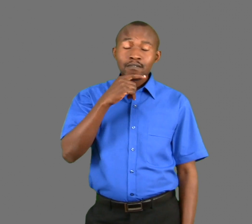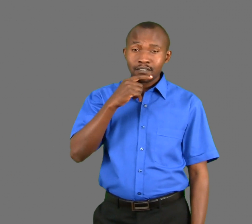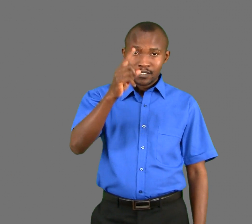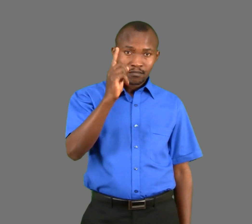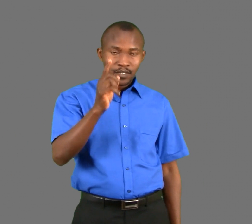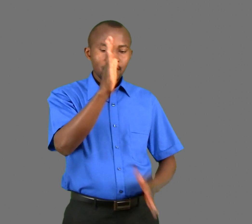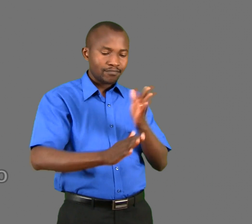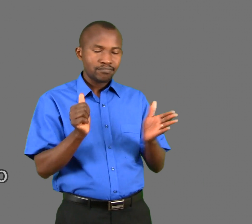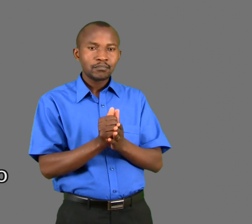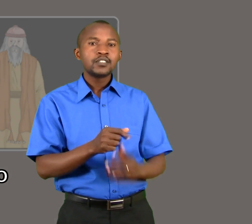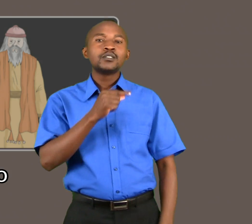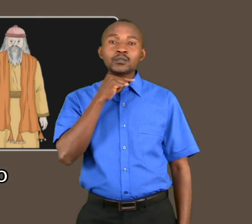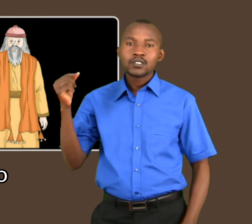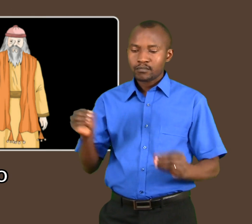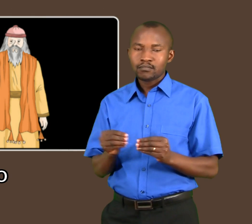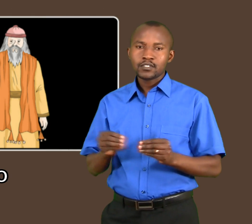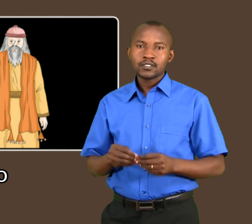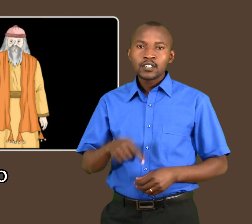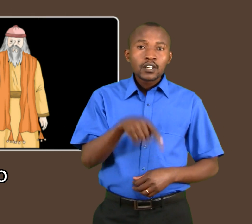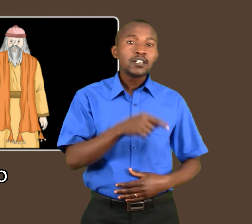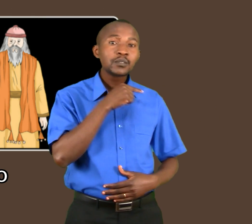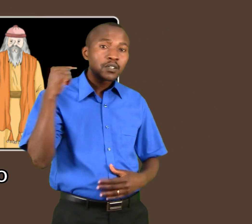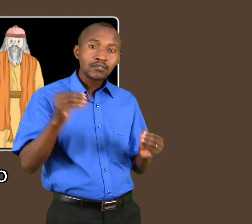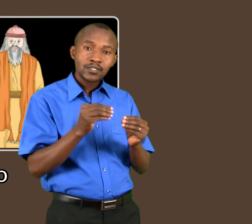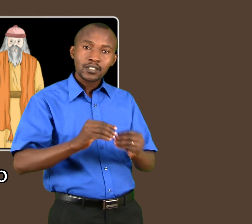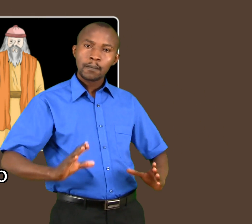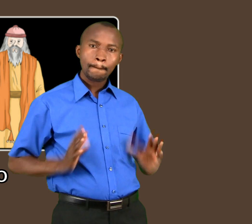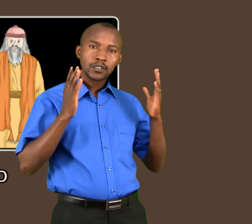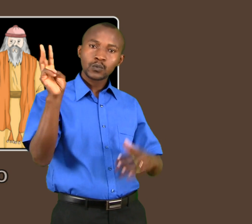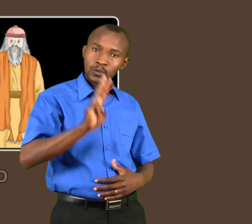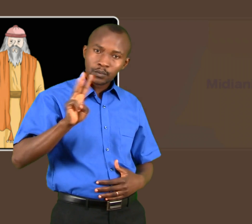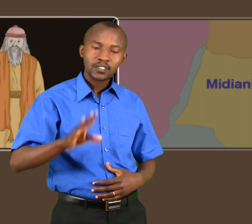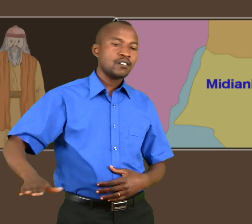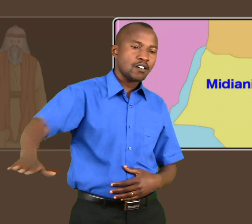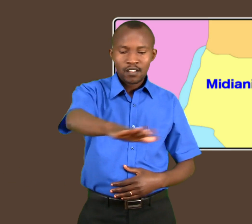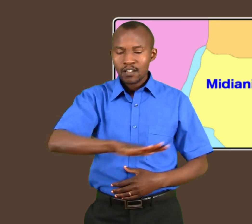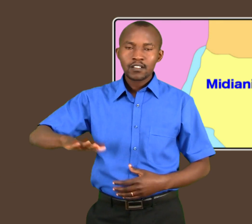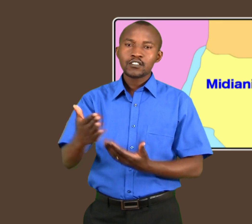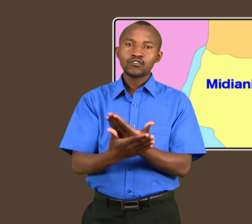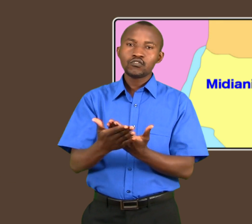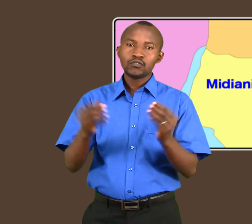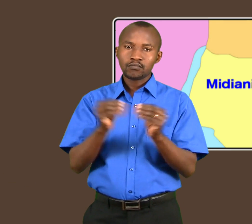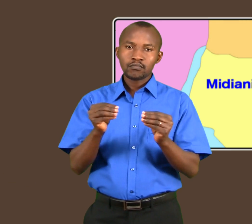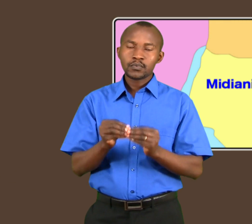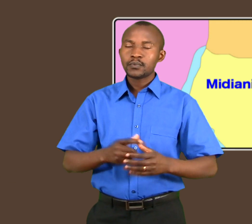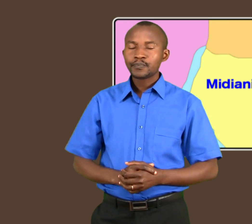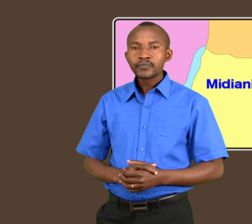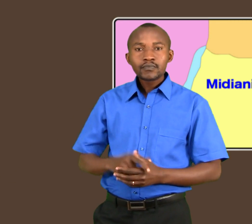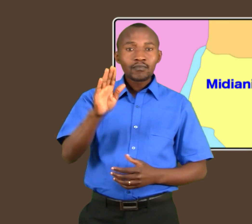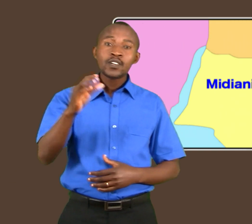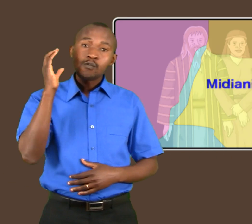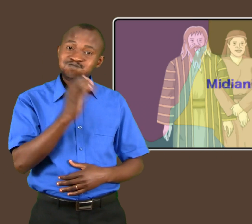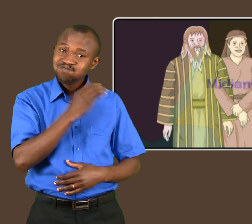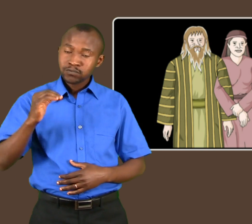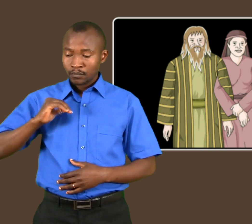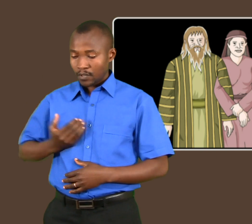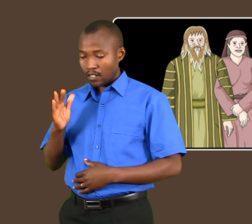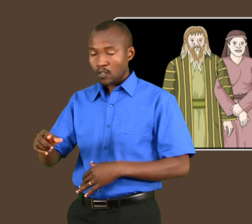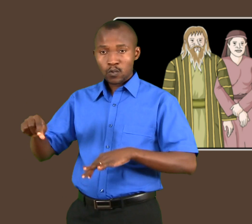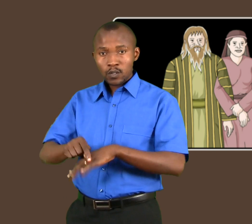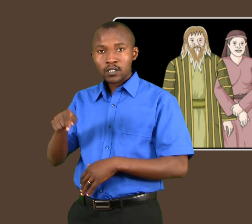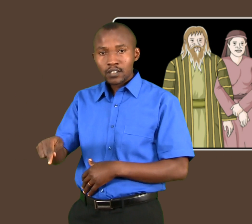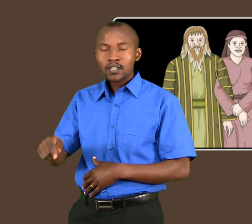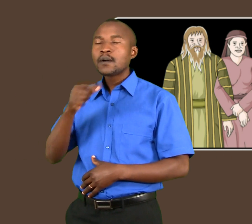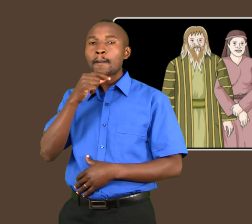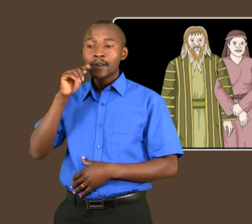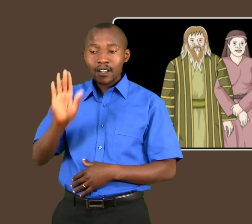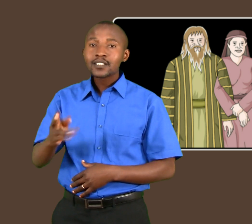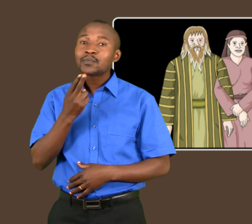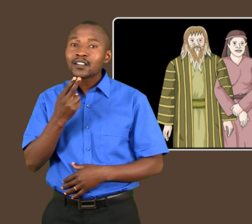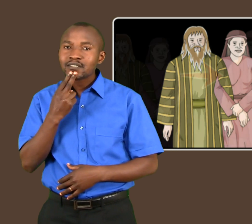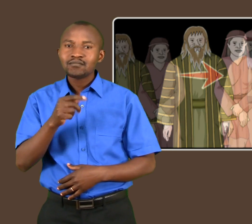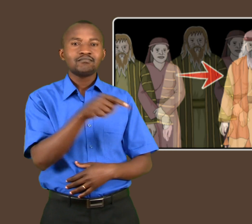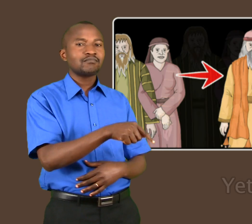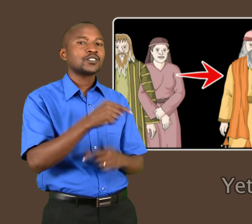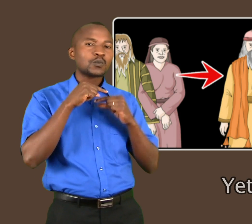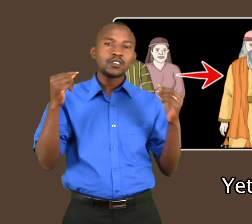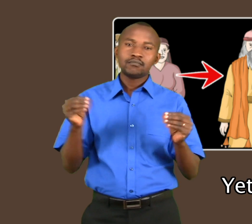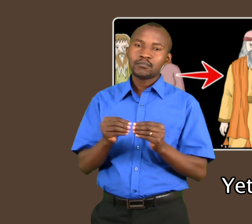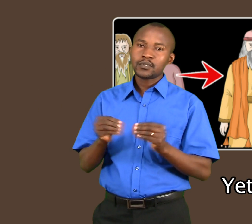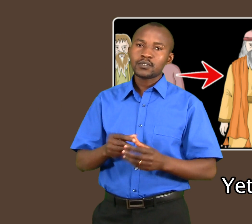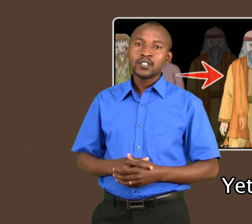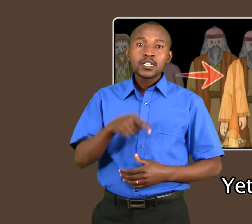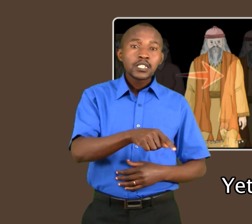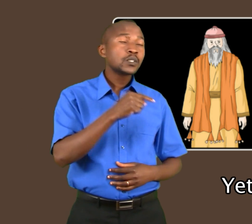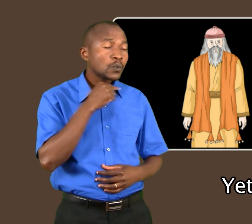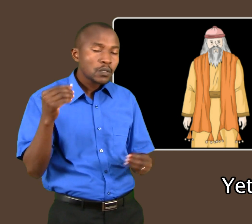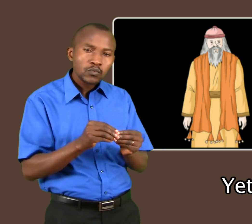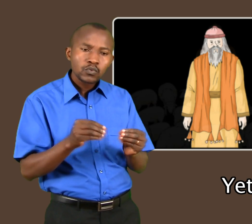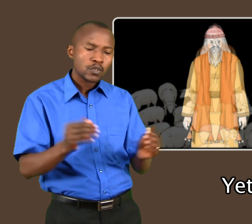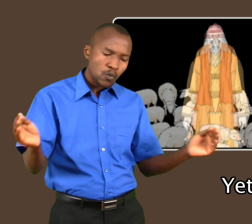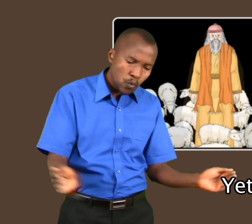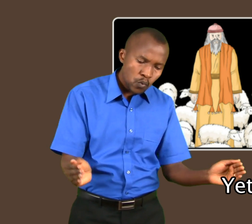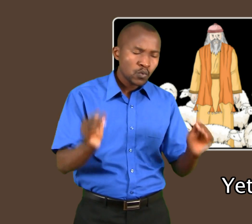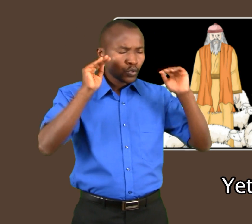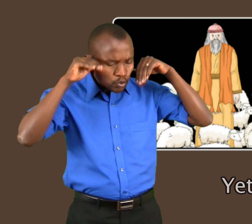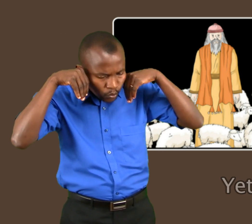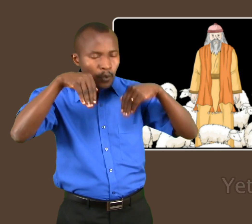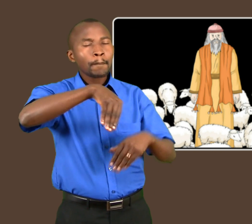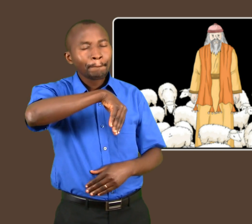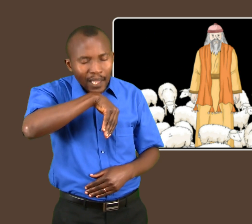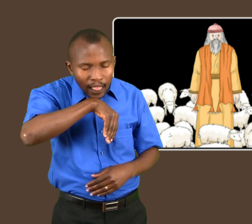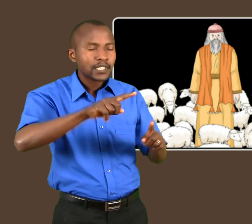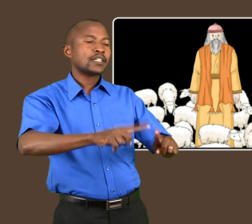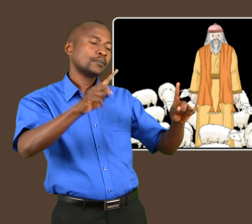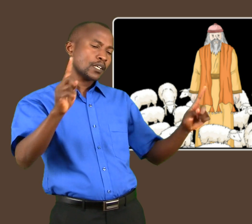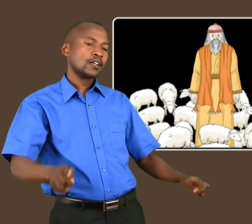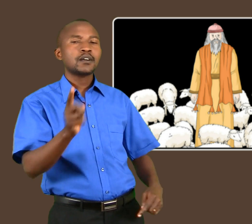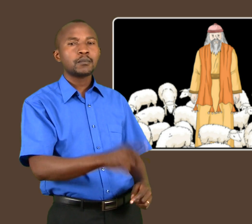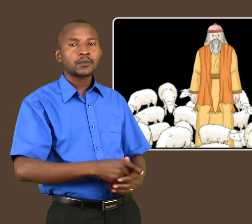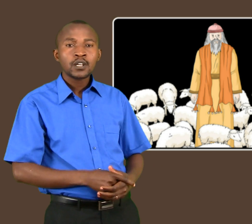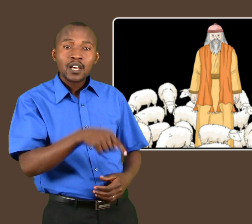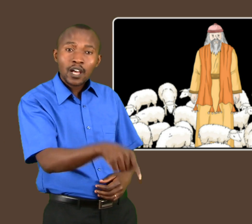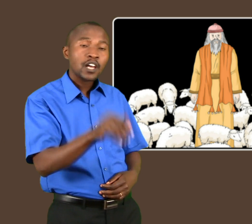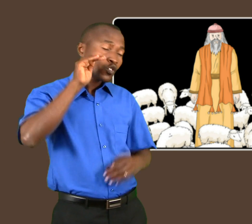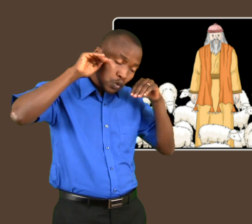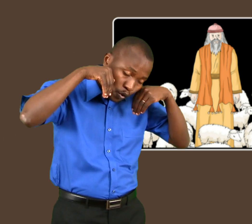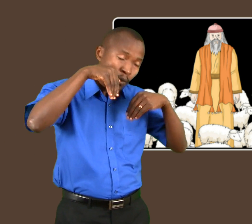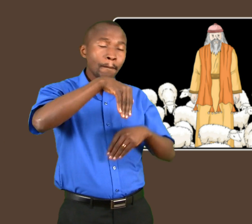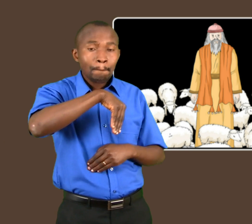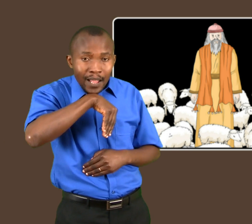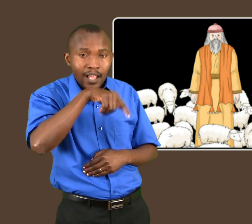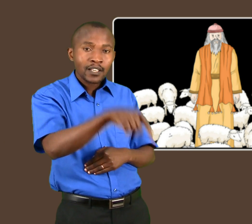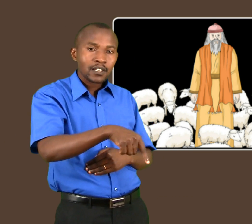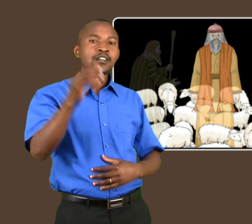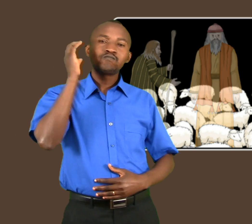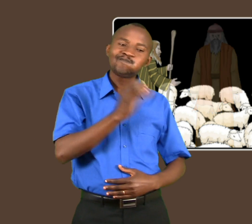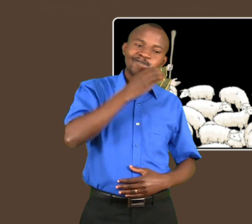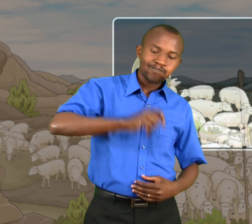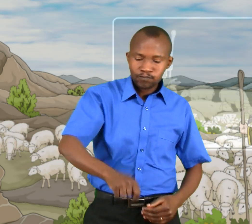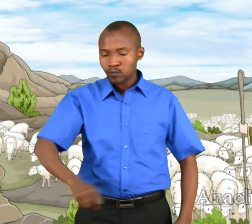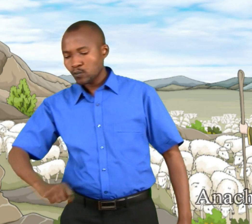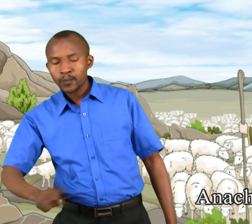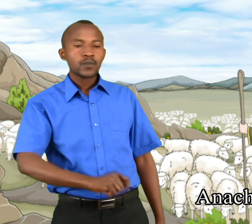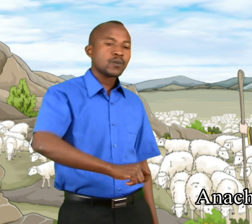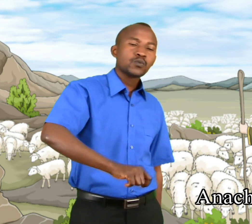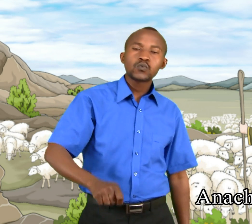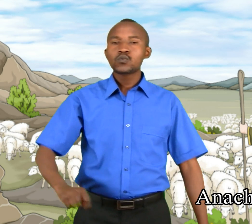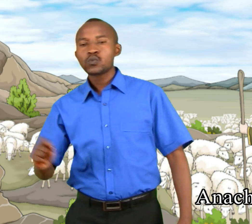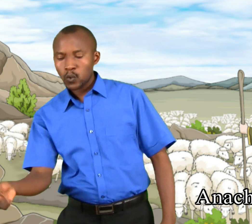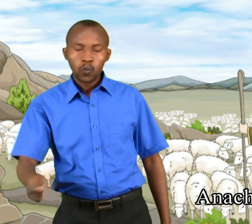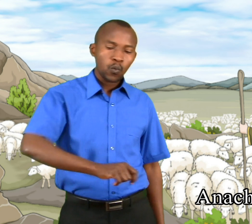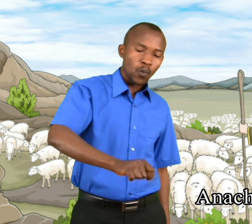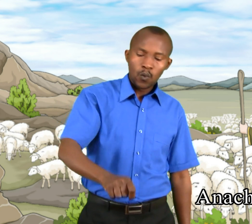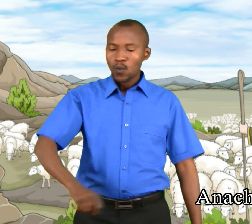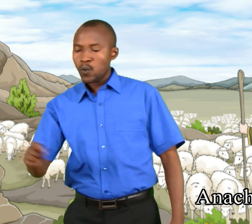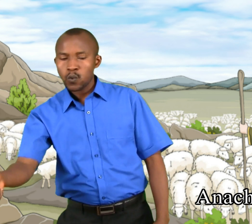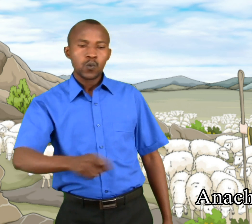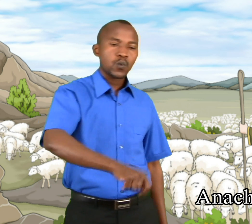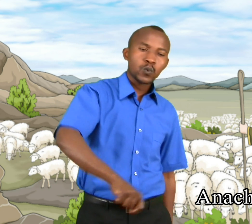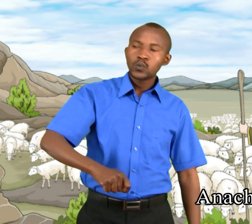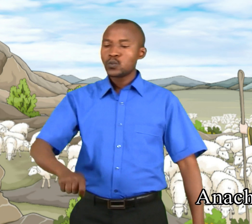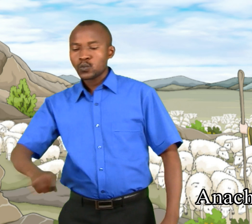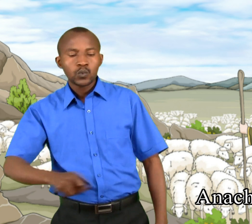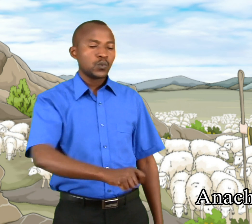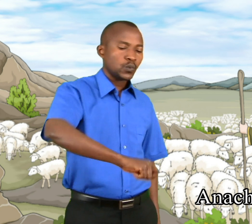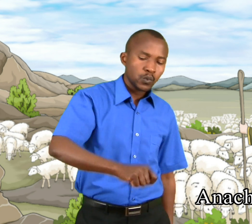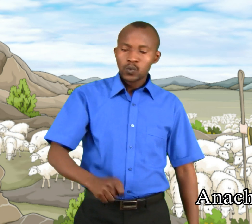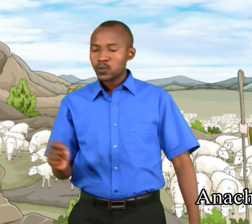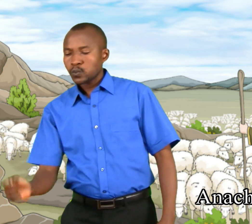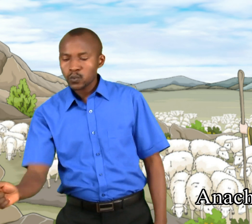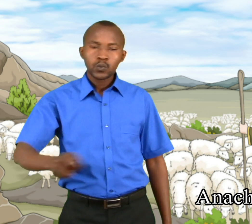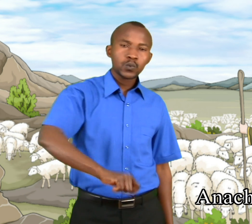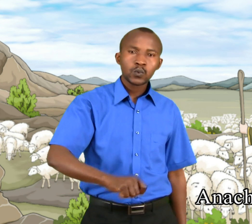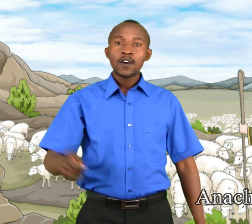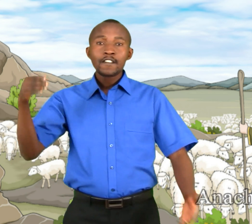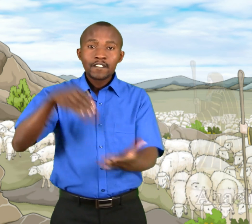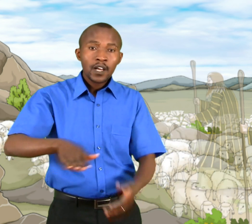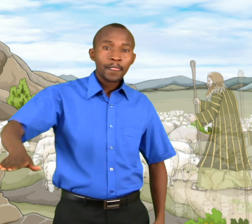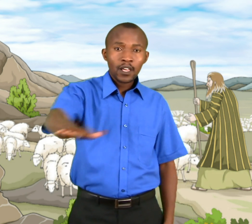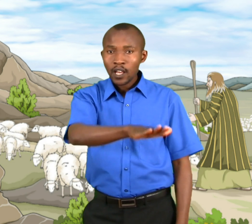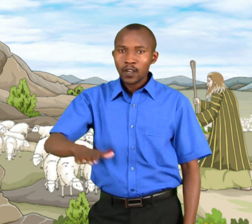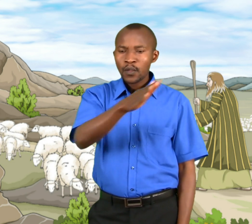Meanwhile, Moses was shepherding the flock of his father-in-law Jethro, the priest of Midian.